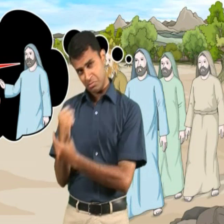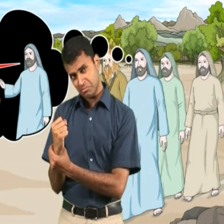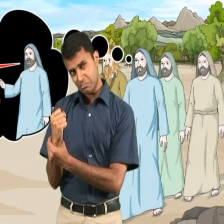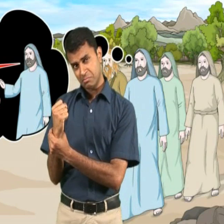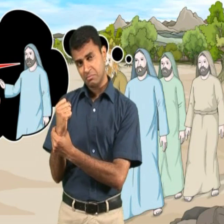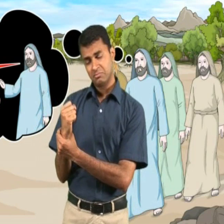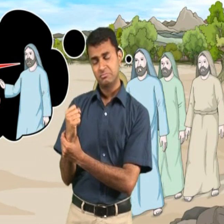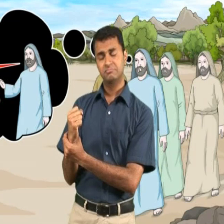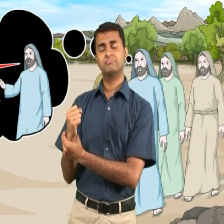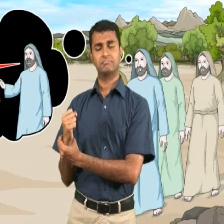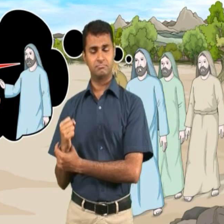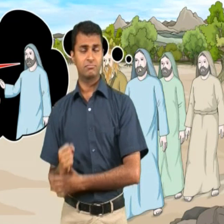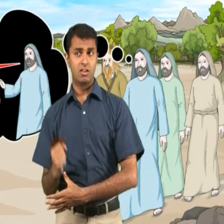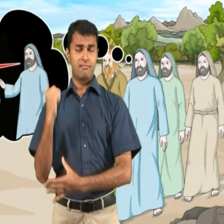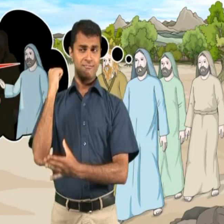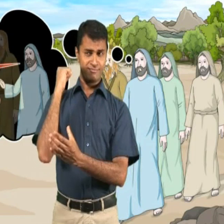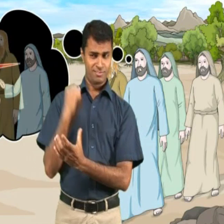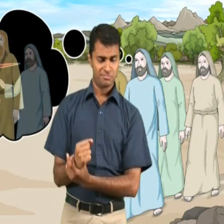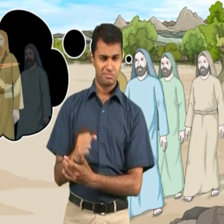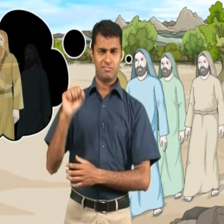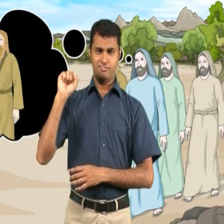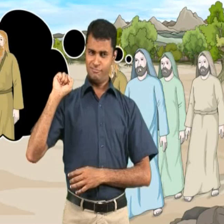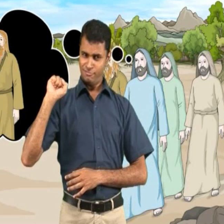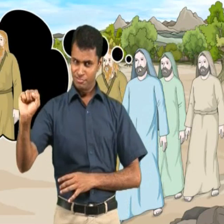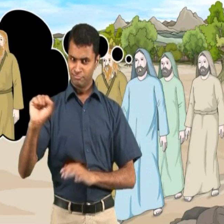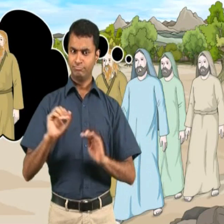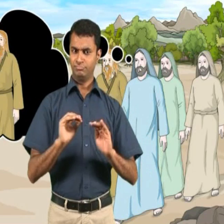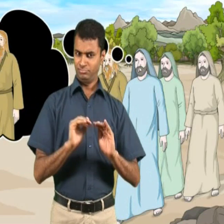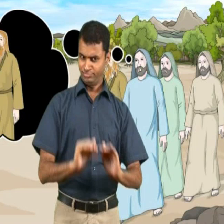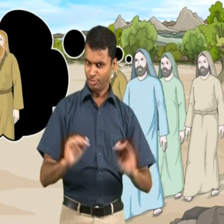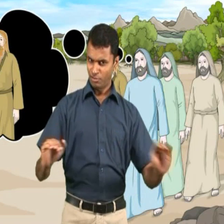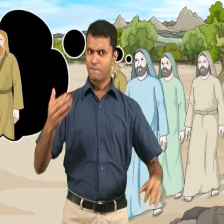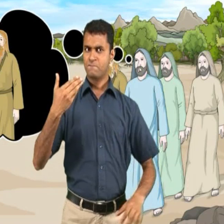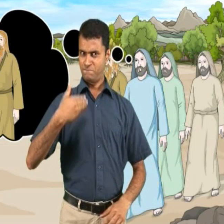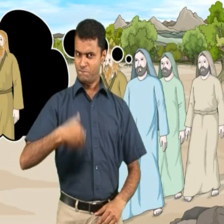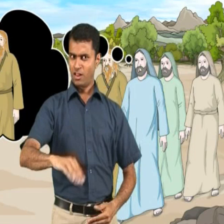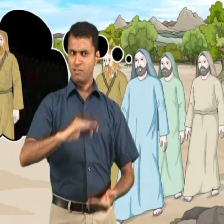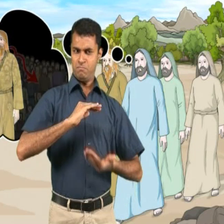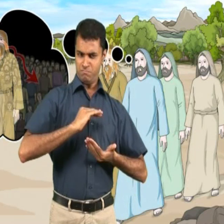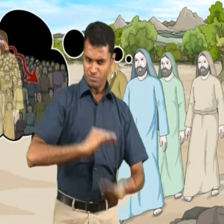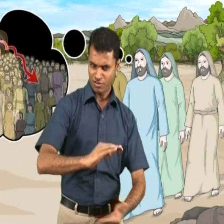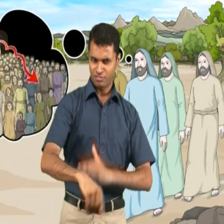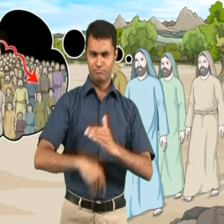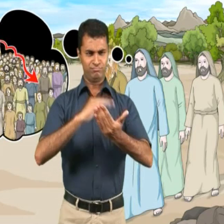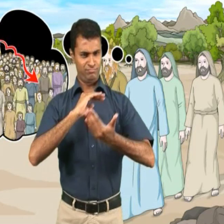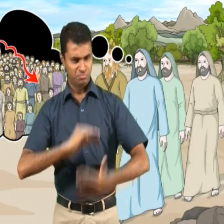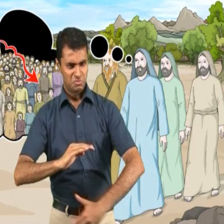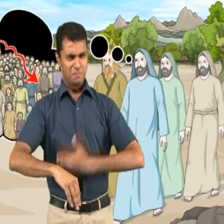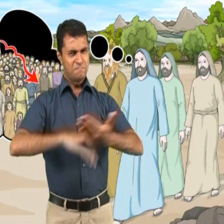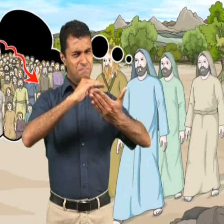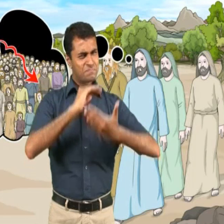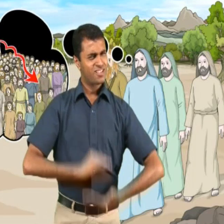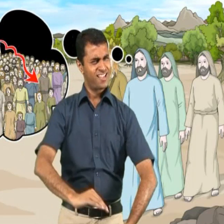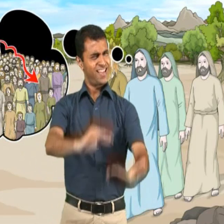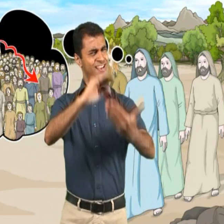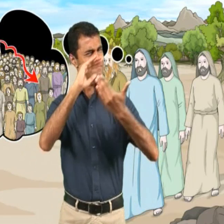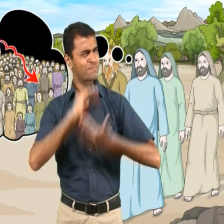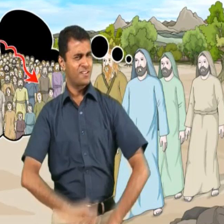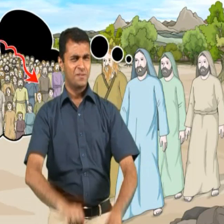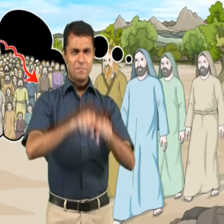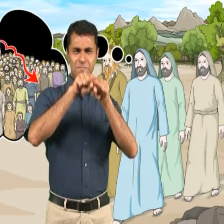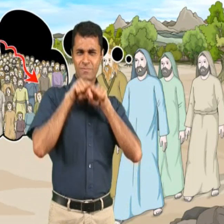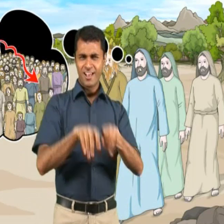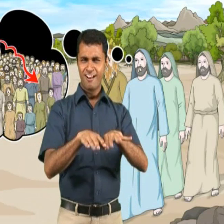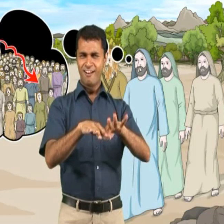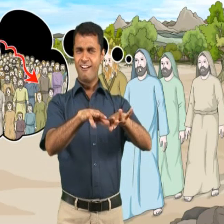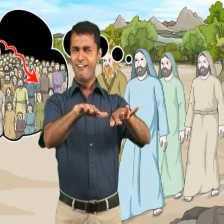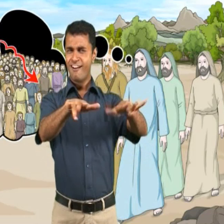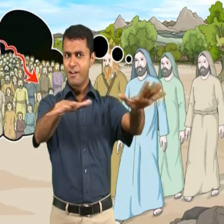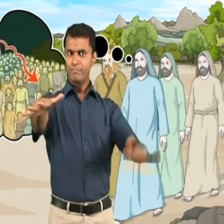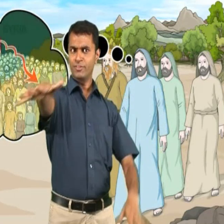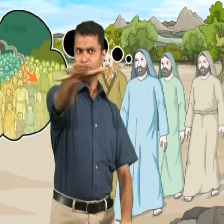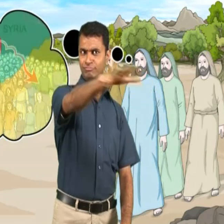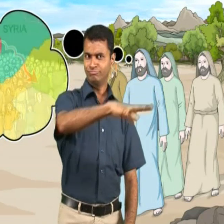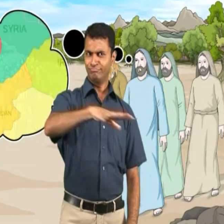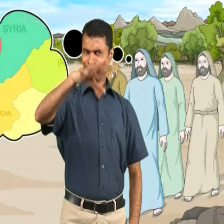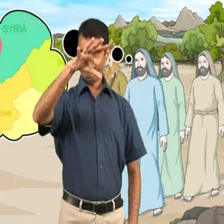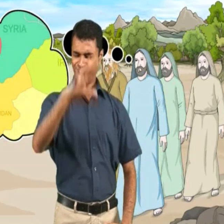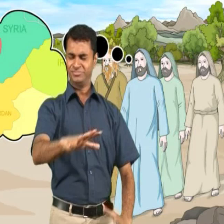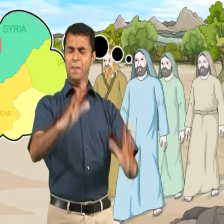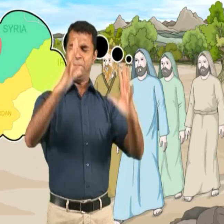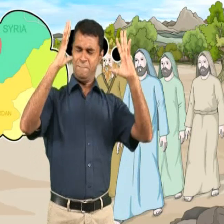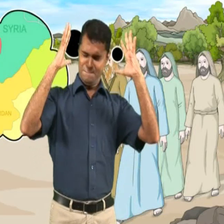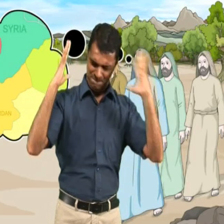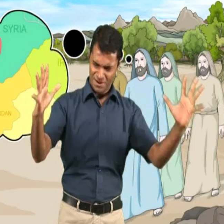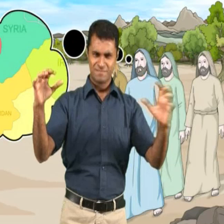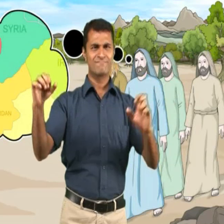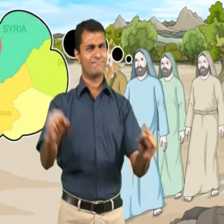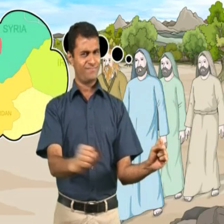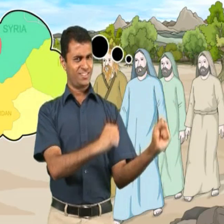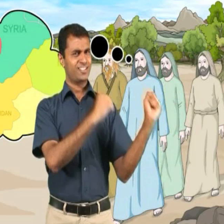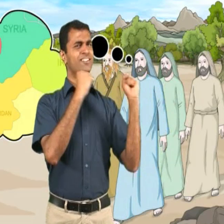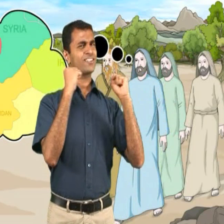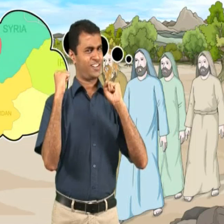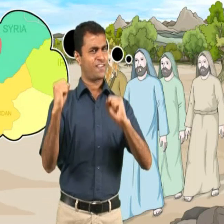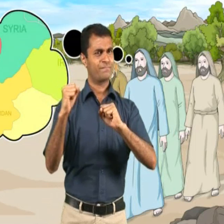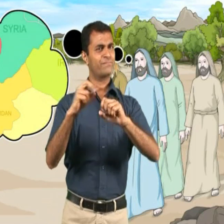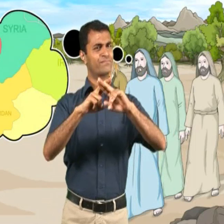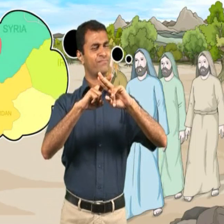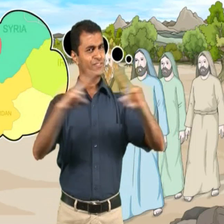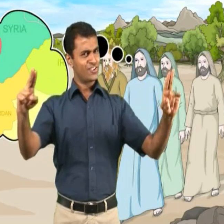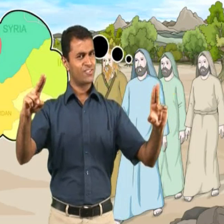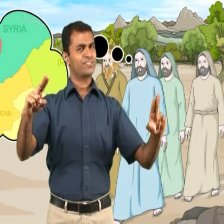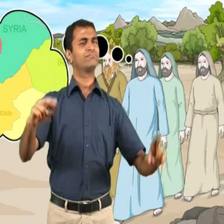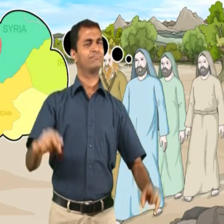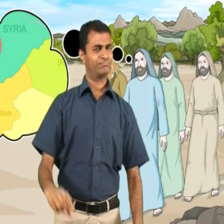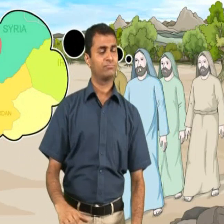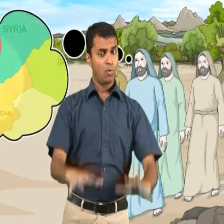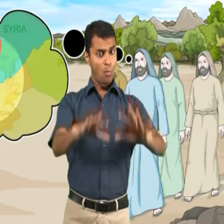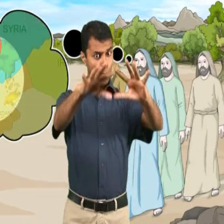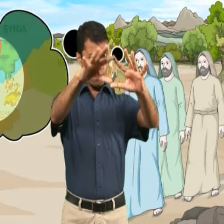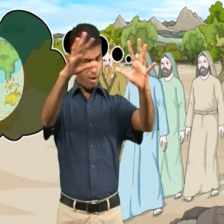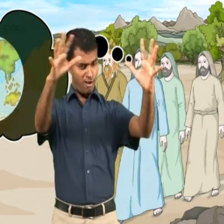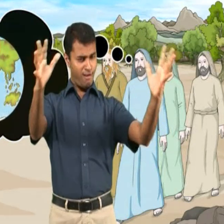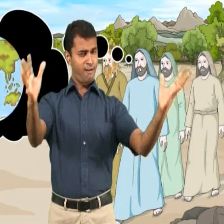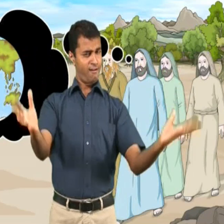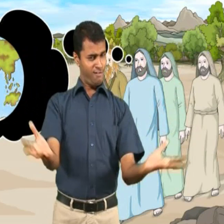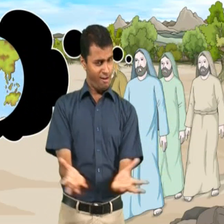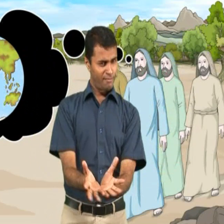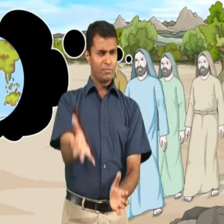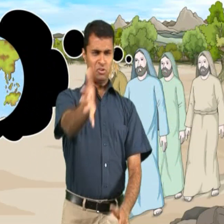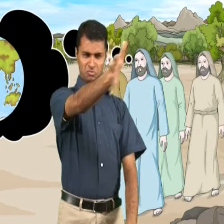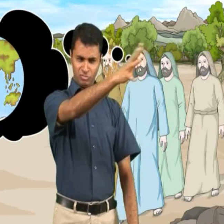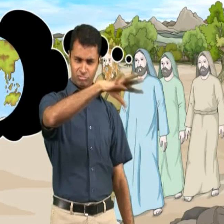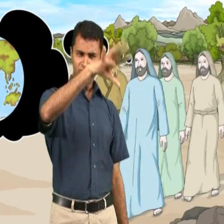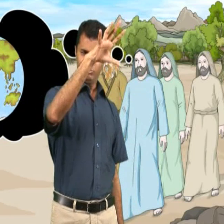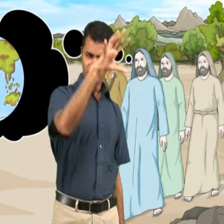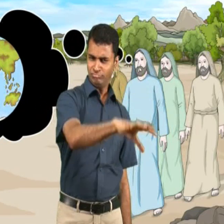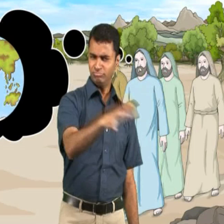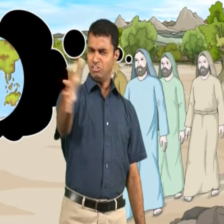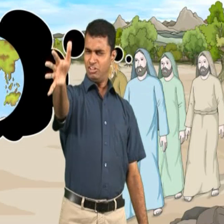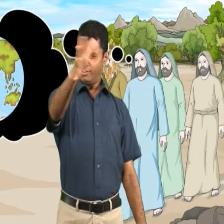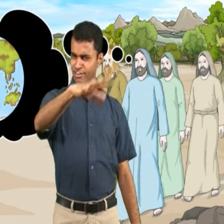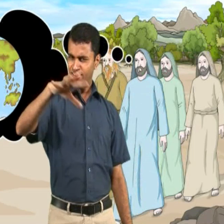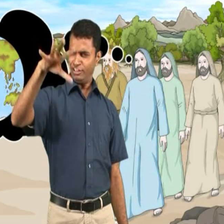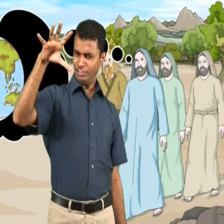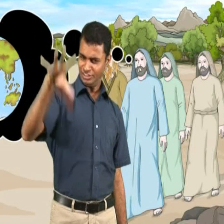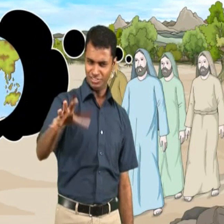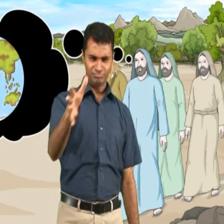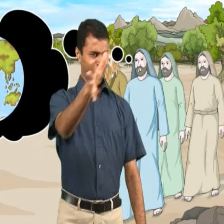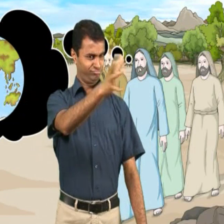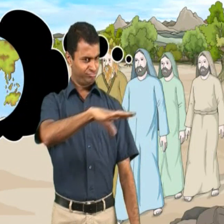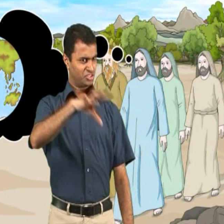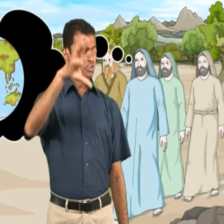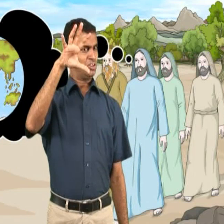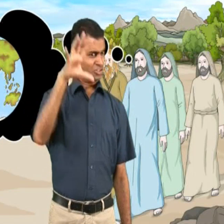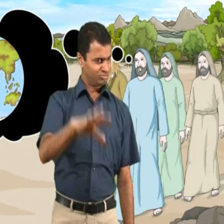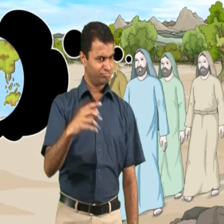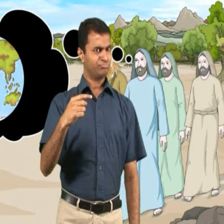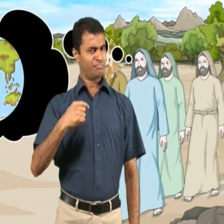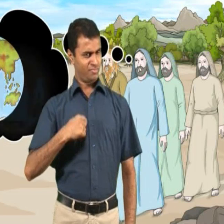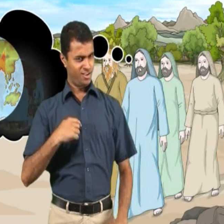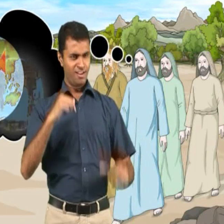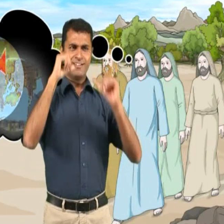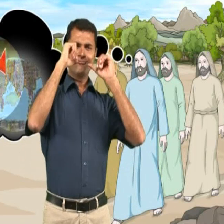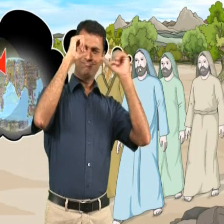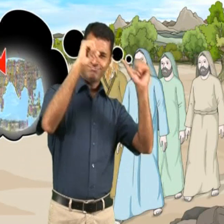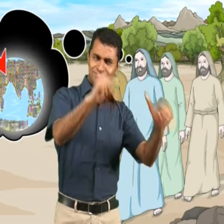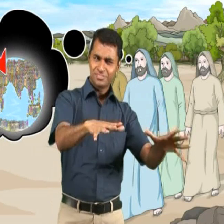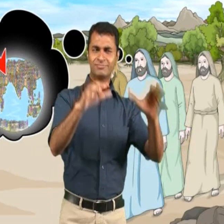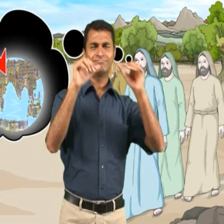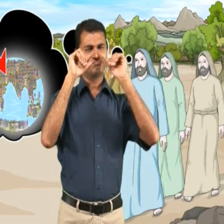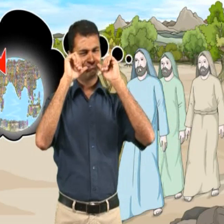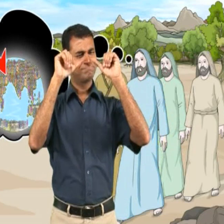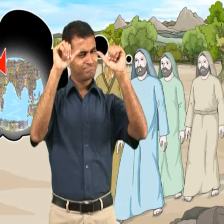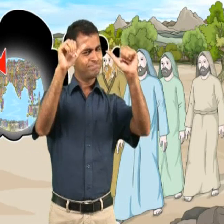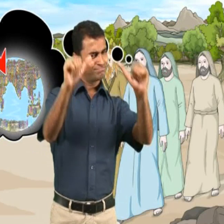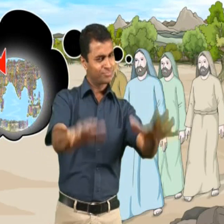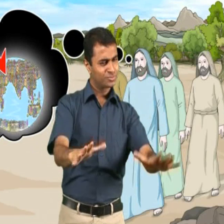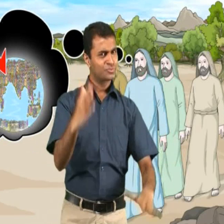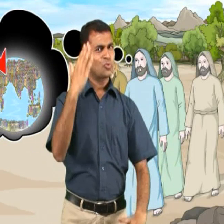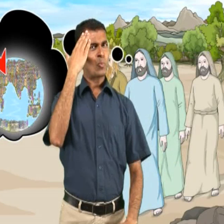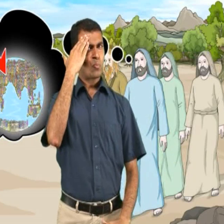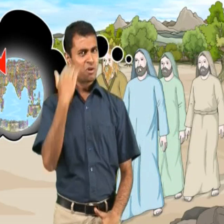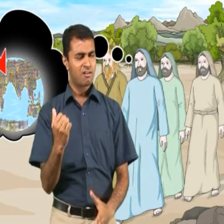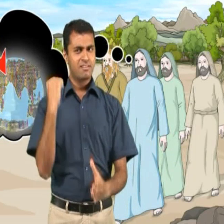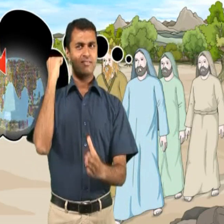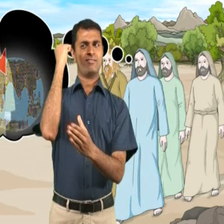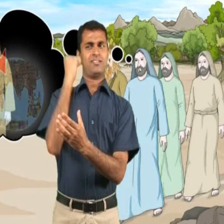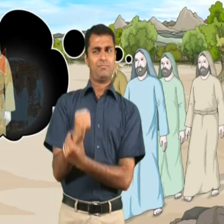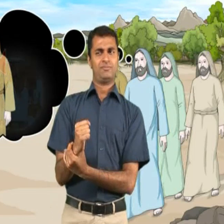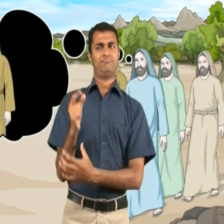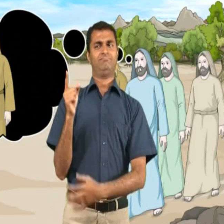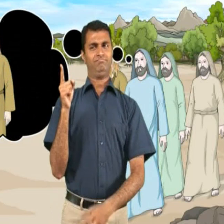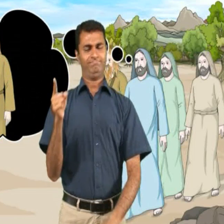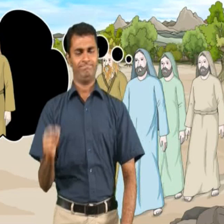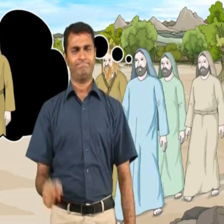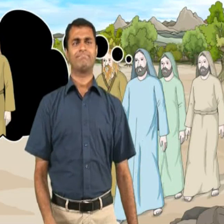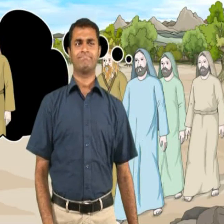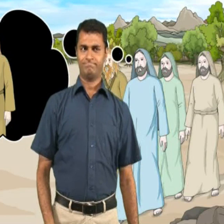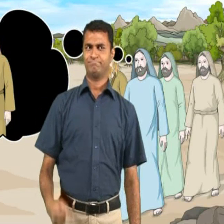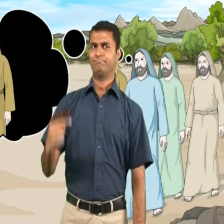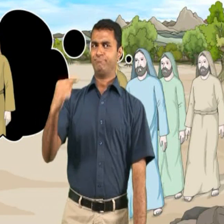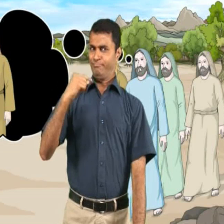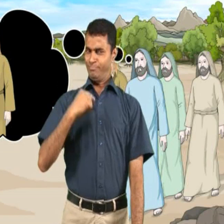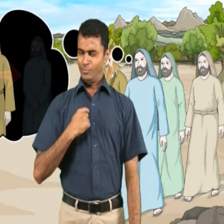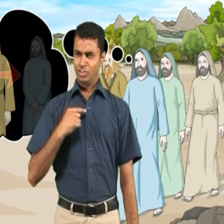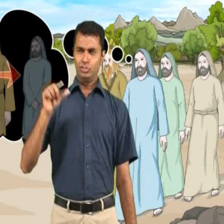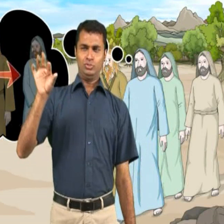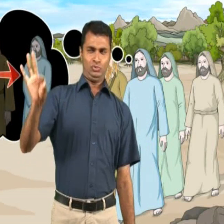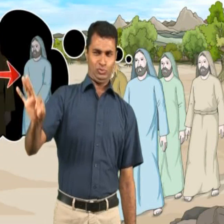Abraham will surely become a great and powerful nation, and through him all the nations of the earth will be blessed.